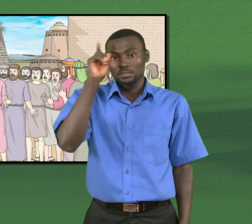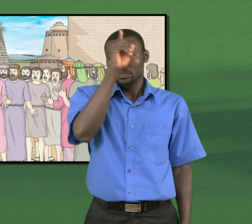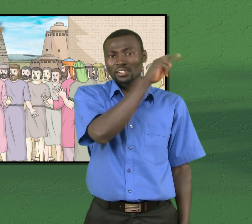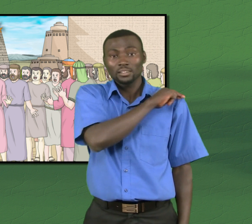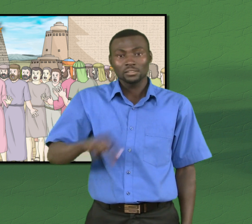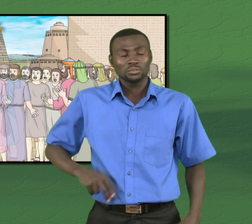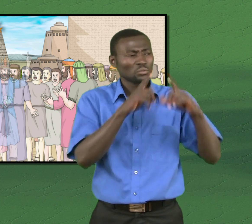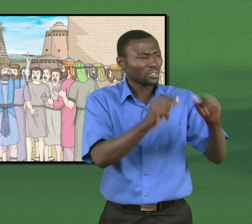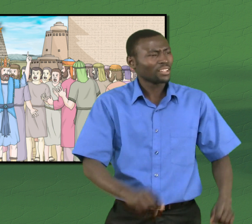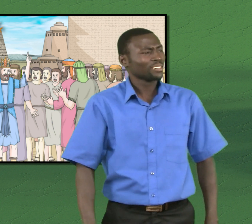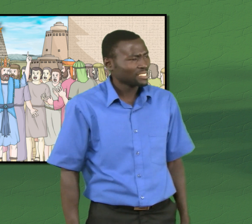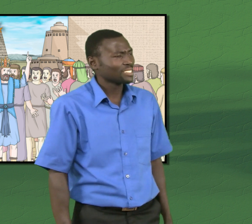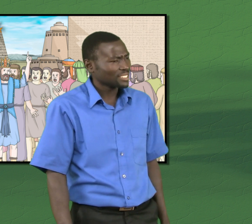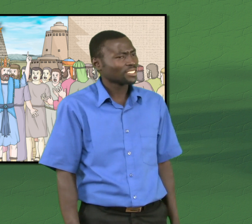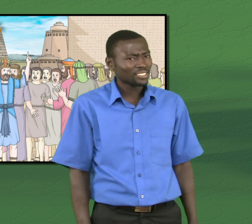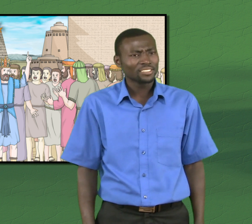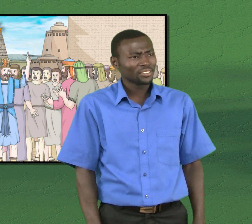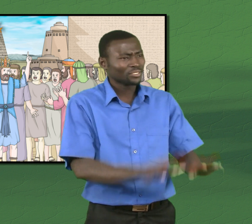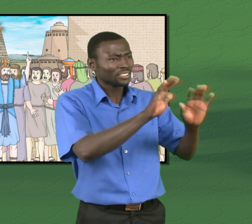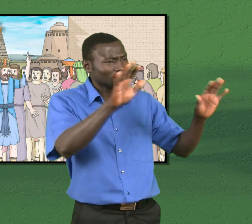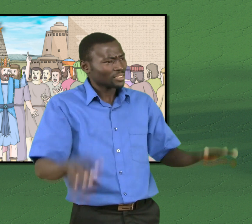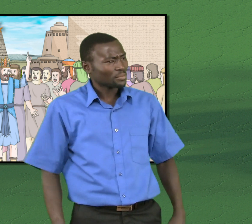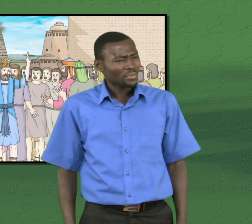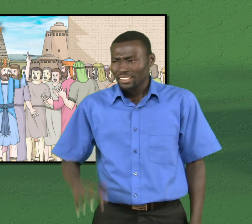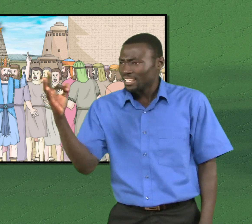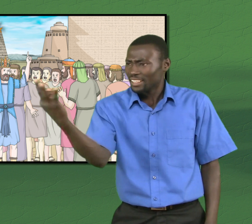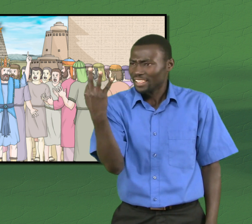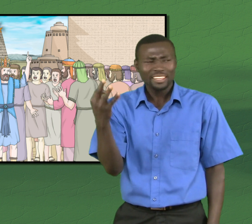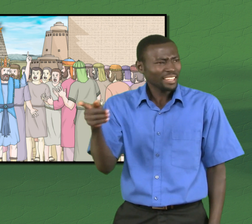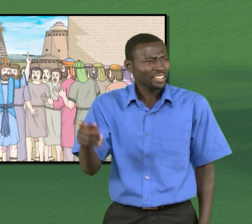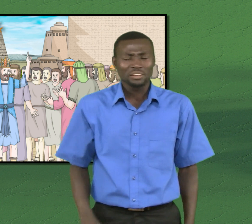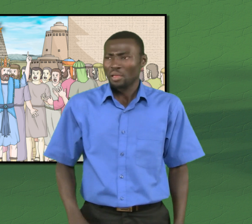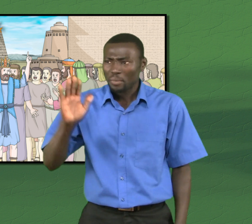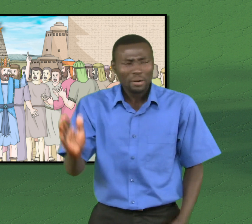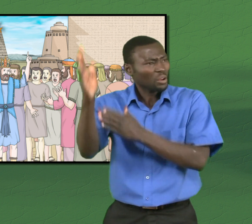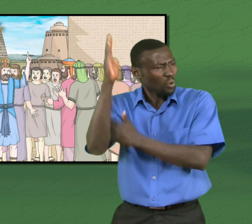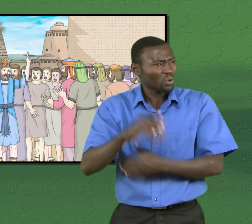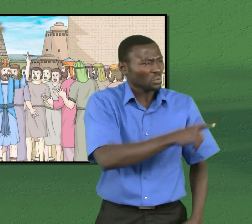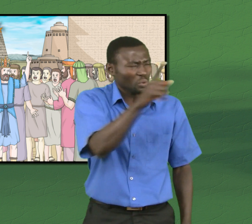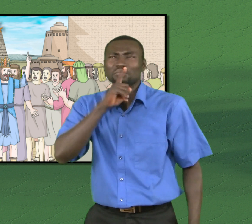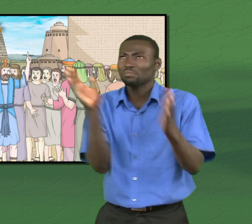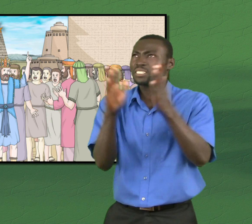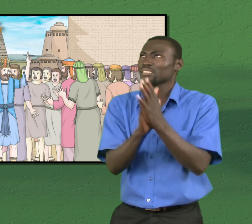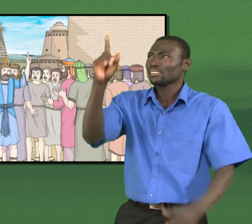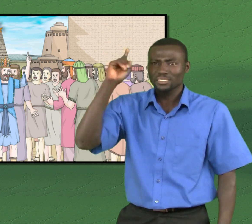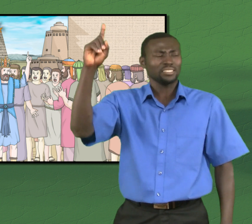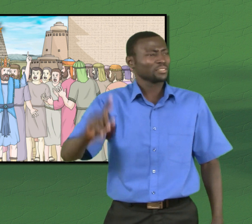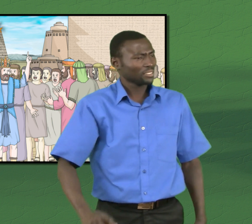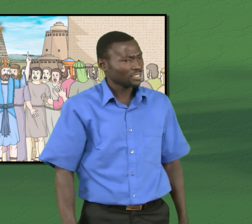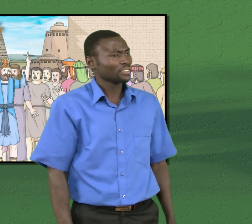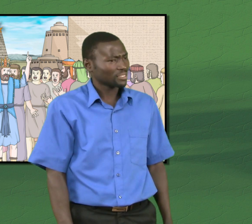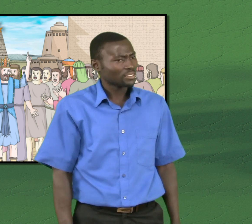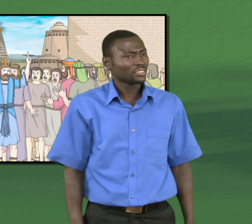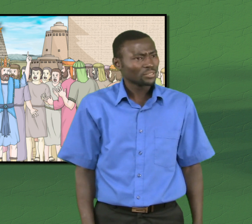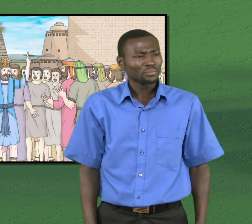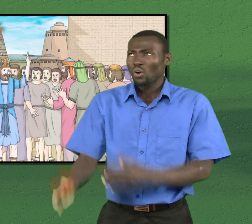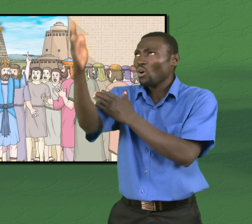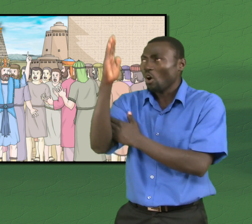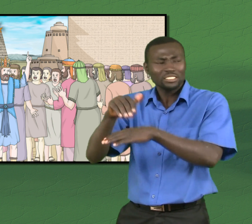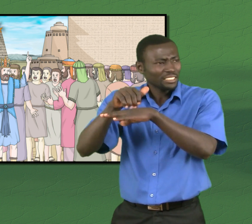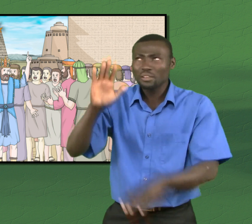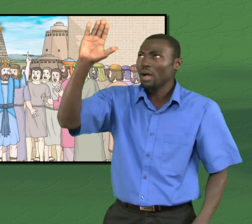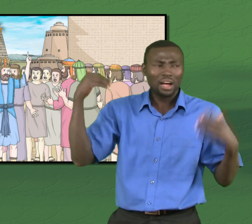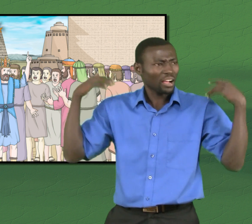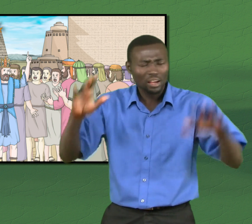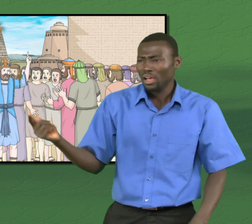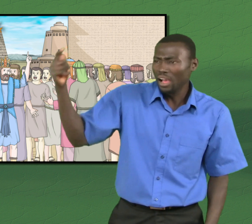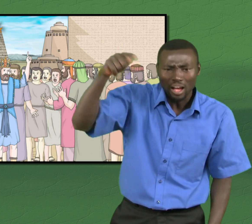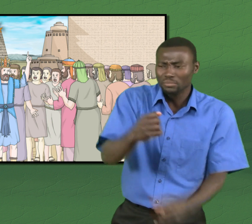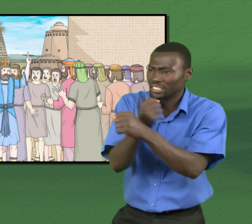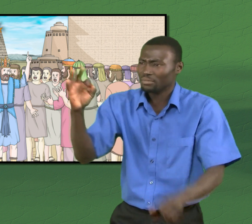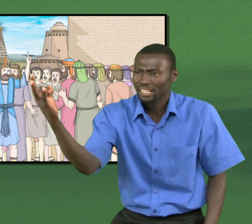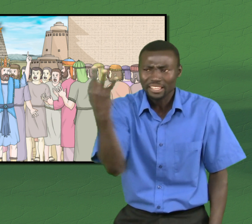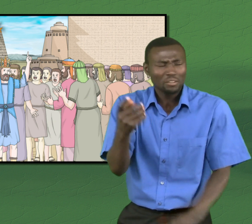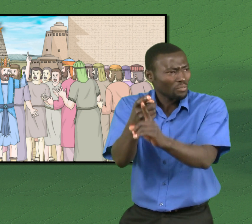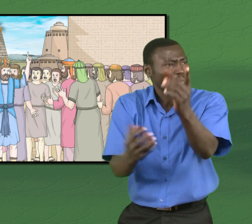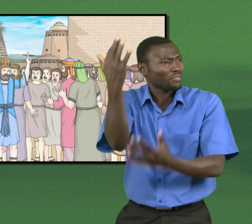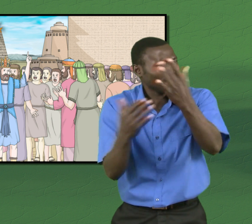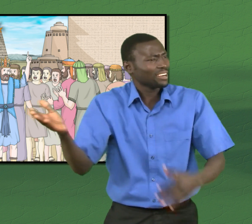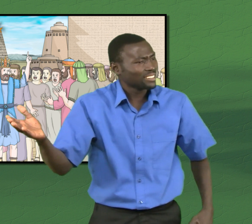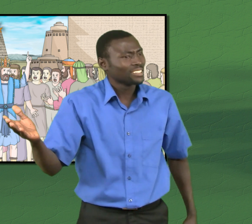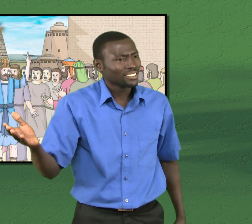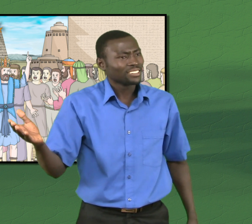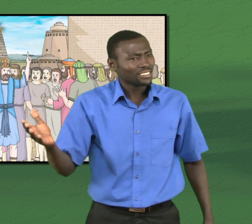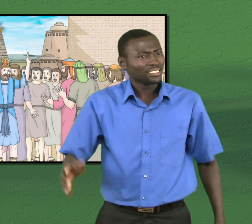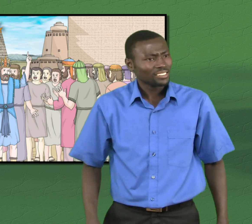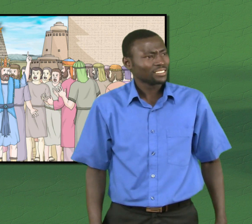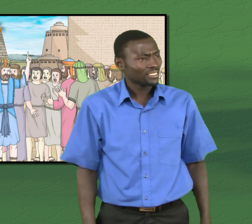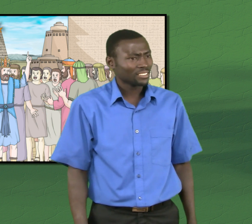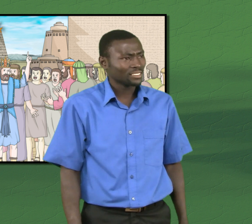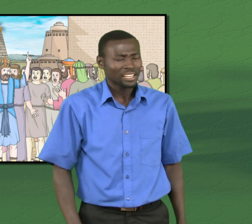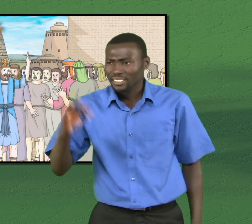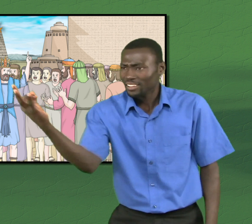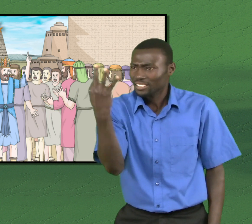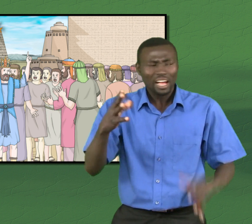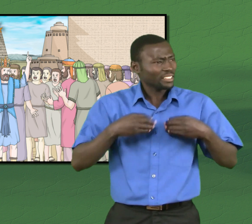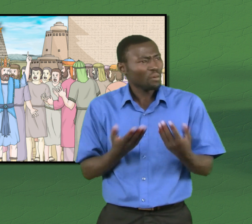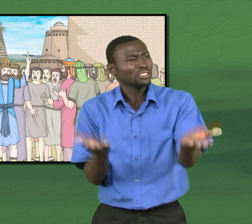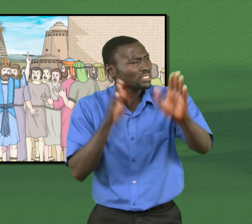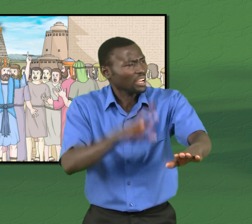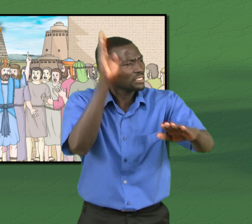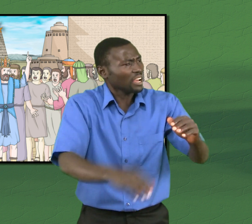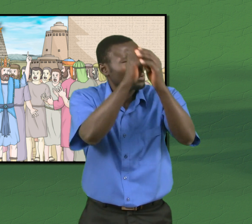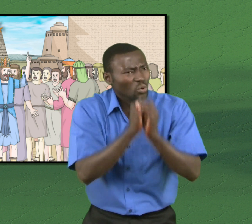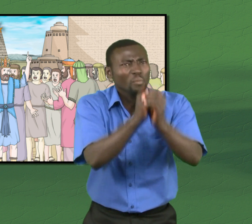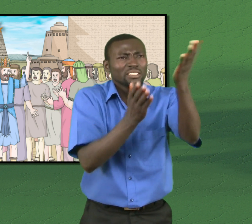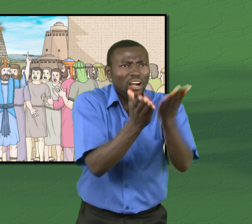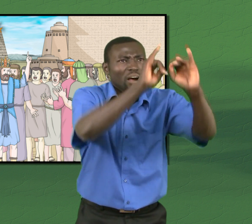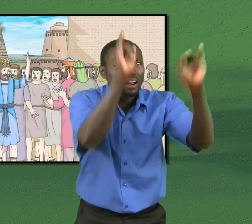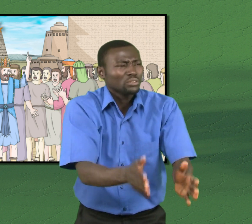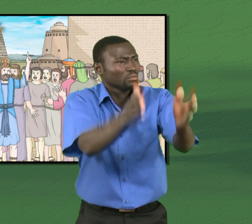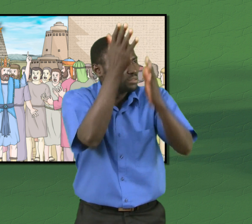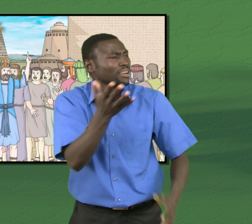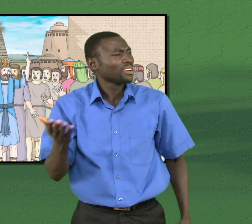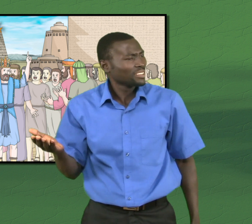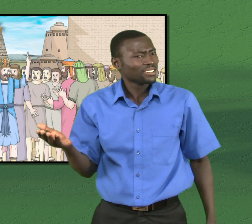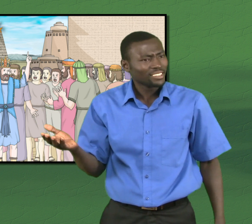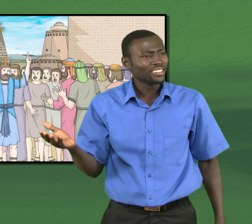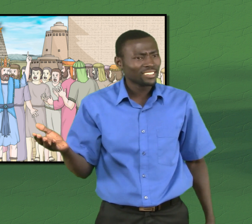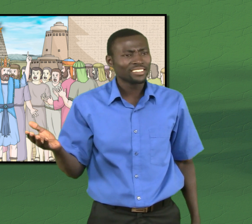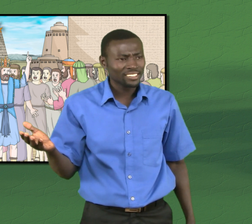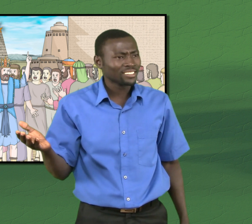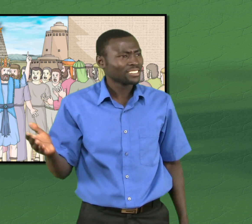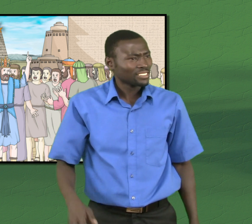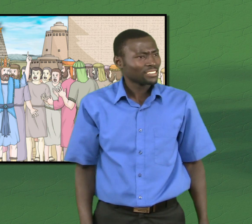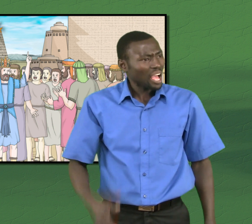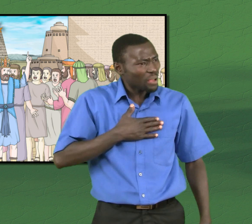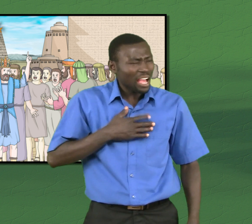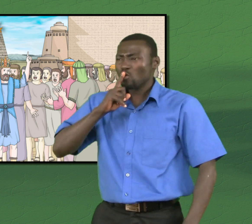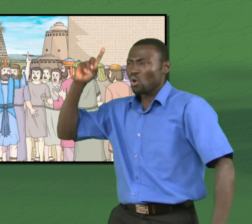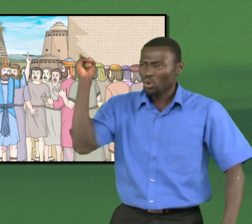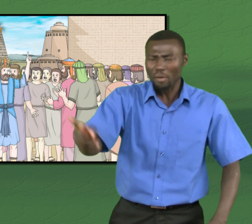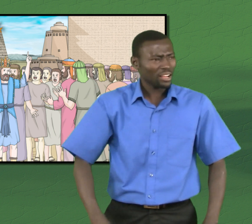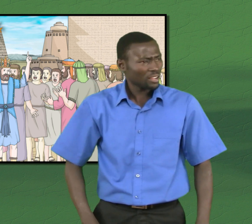Nebuchadnezzar declared, “Blessed be the God of Shadrach, Meshach, and Abednego, who has sent His angel and delivered His servants who trusted in Him.